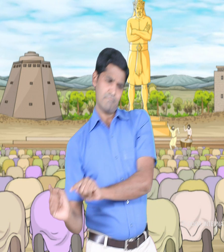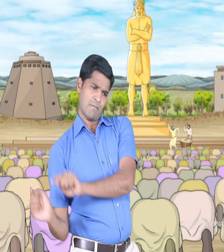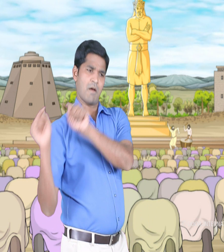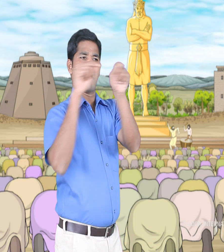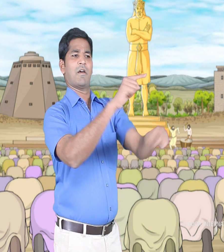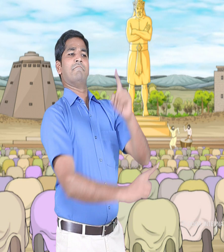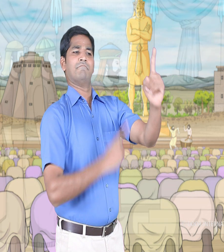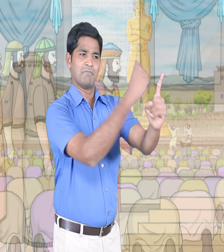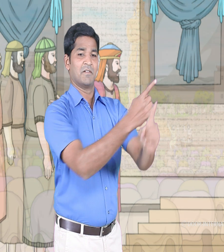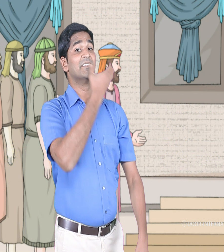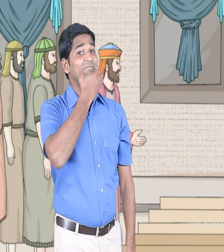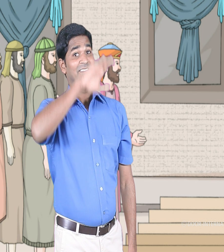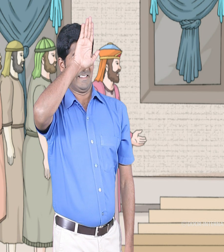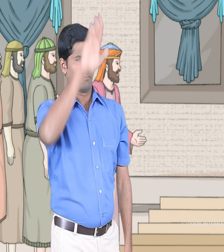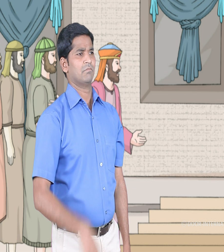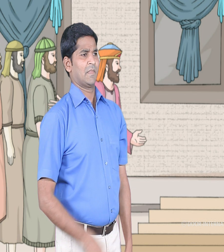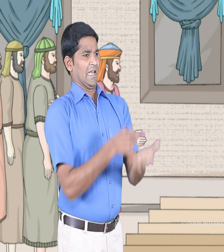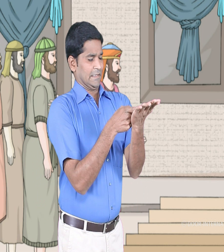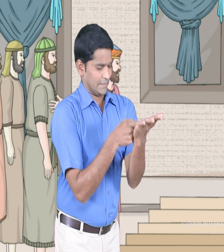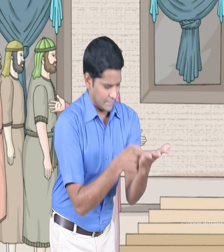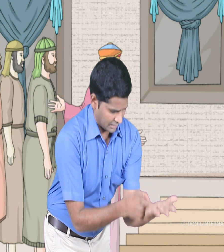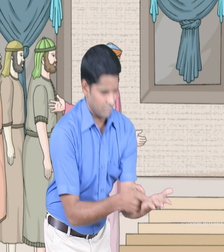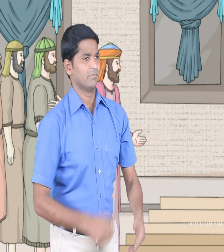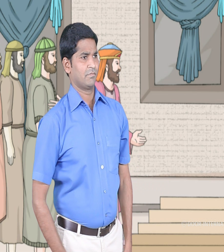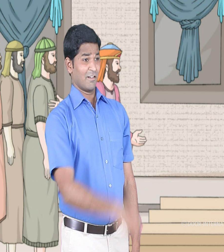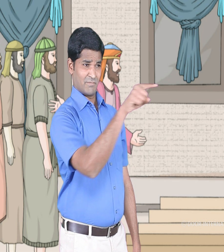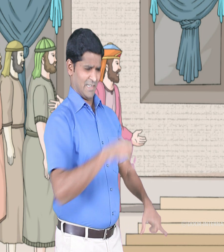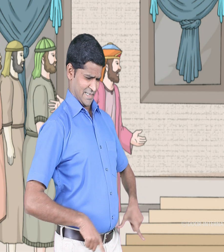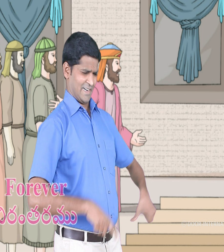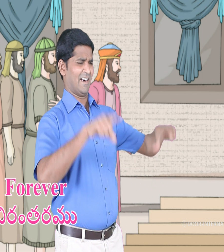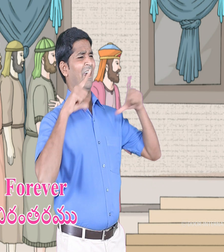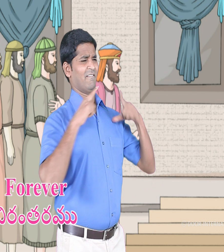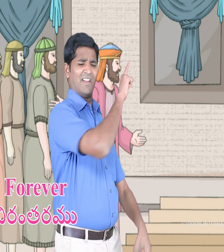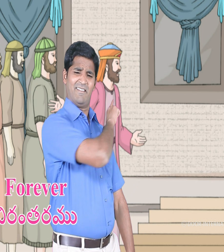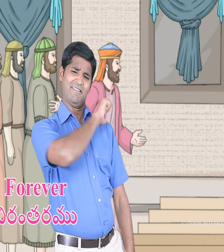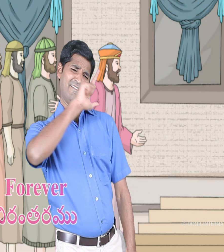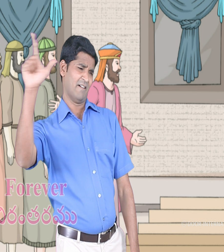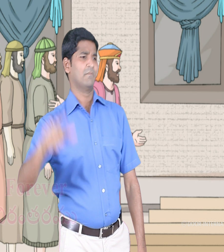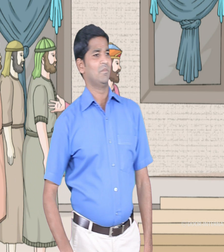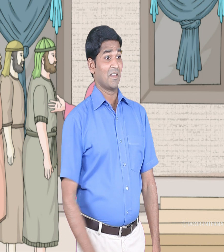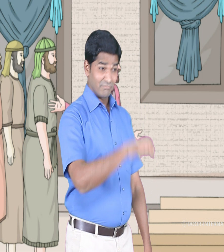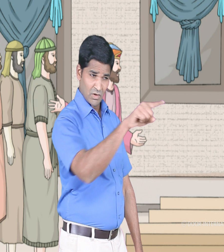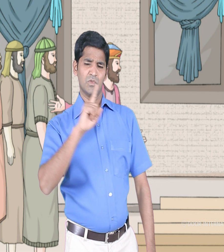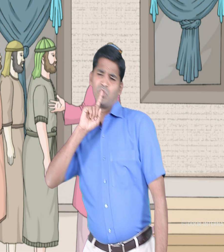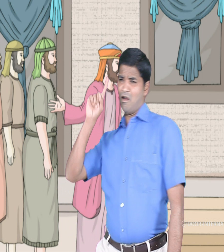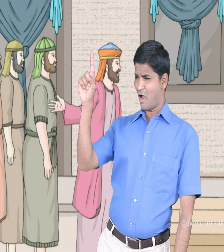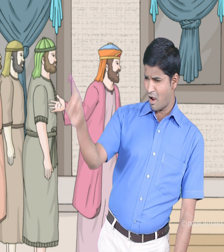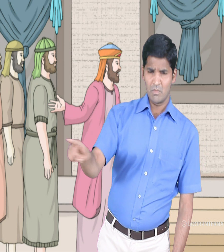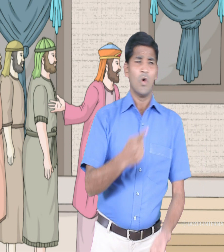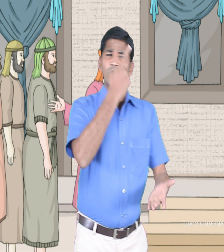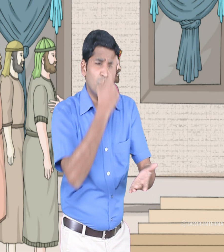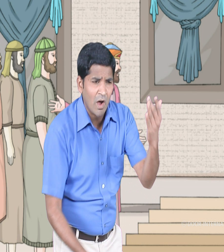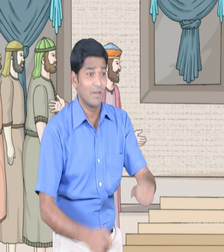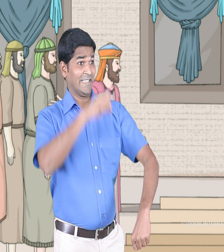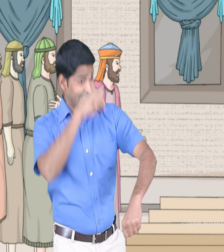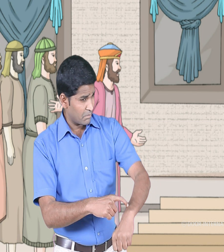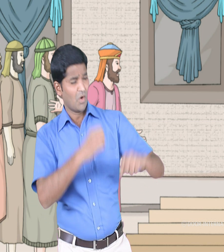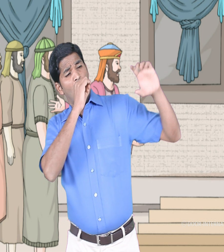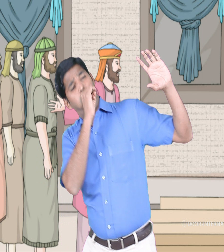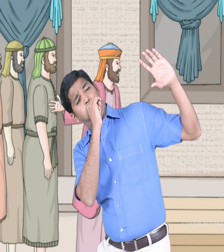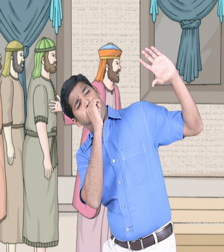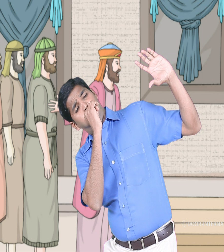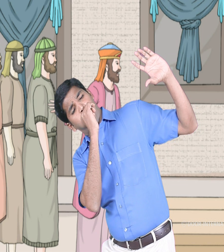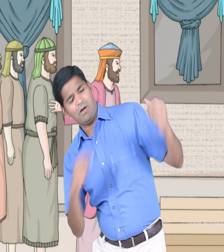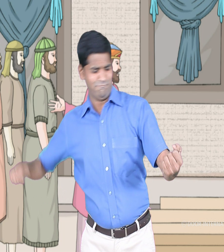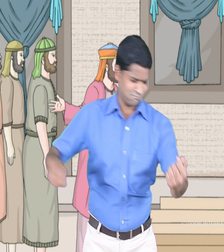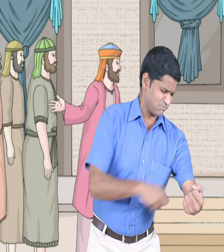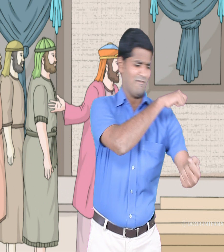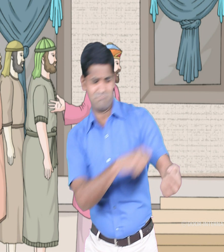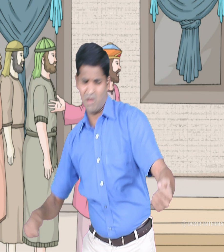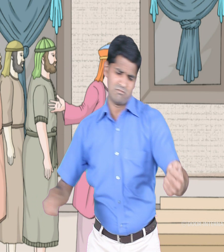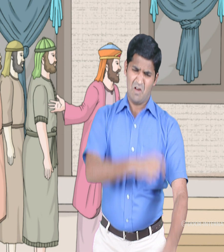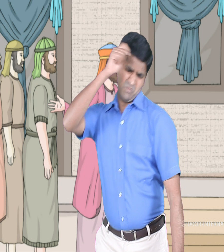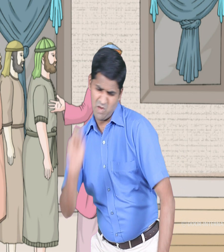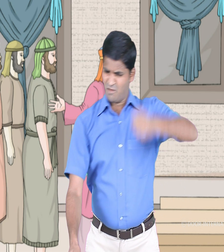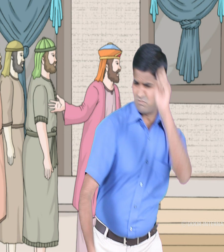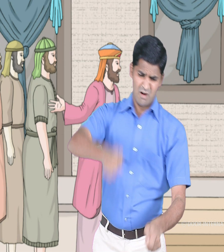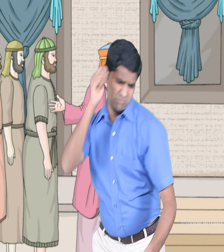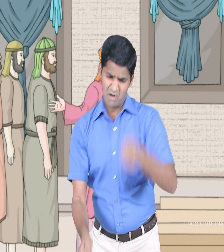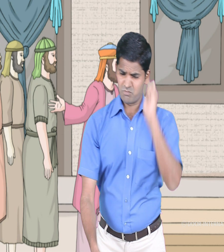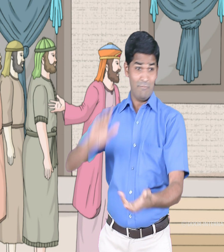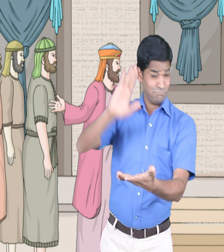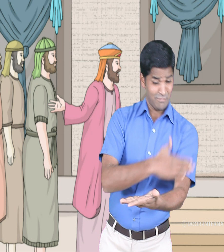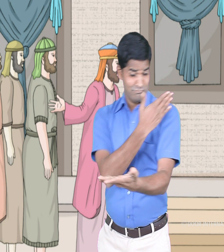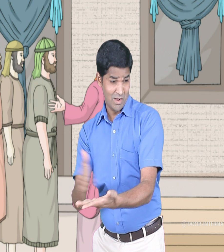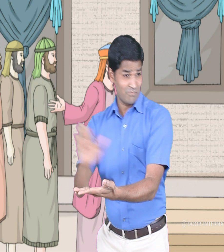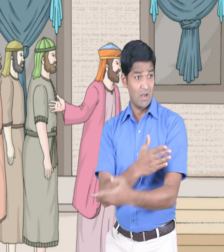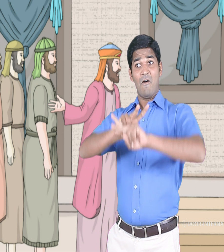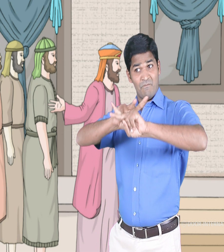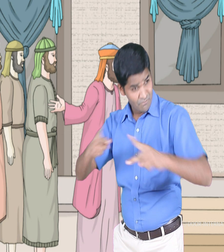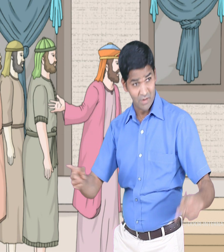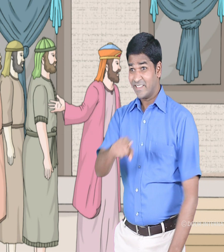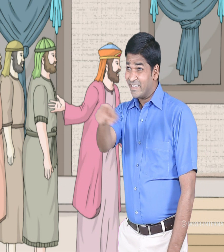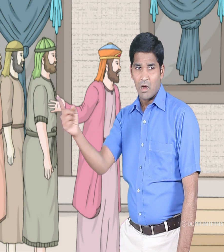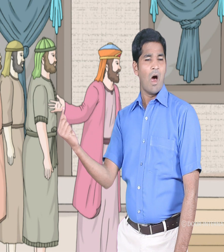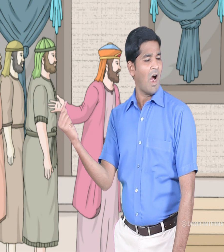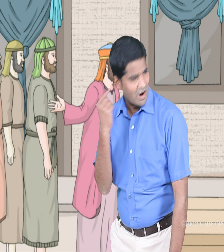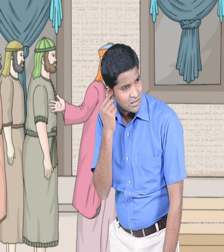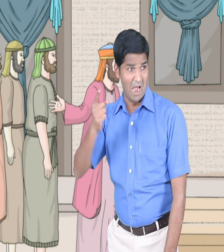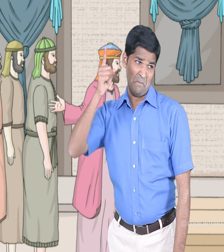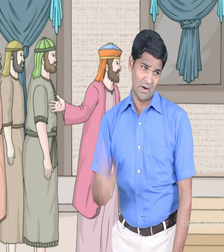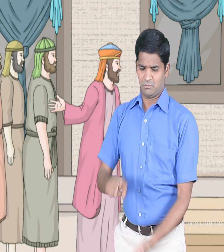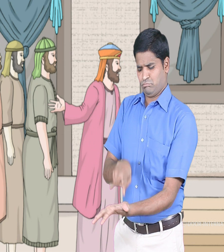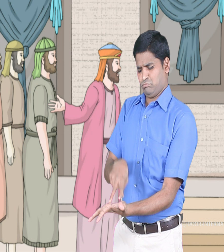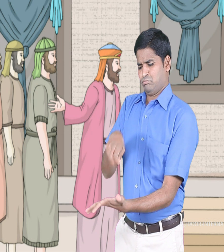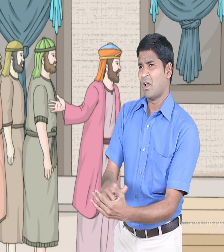At this time some astrologers came forward and maliciously accused the Jews, saying to King Nebuchadnezzar, “O king, may you live forever!